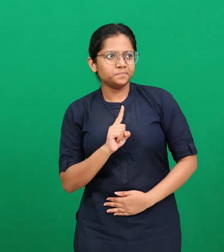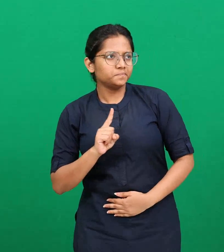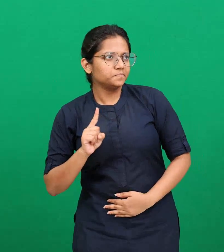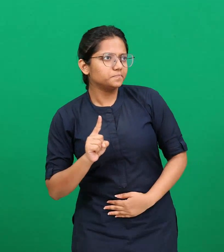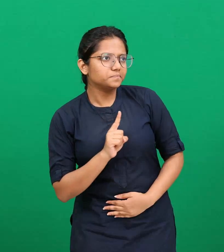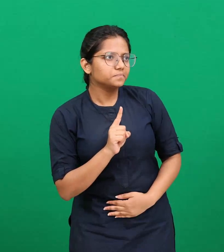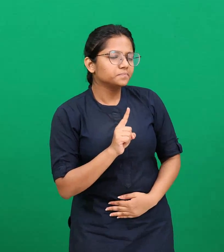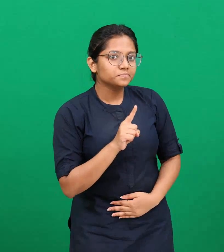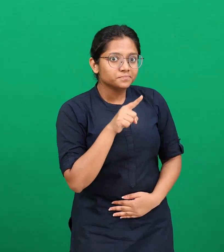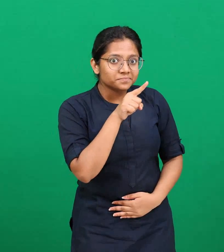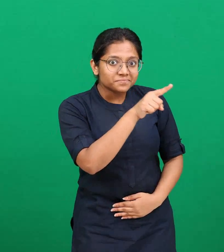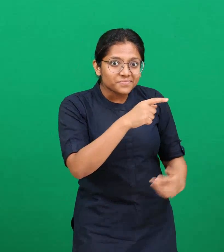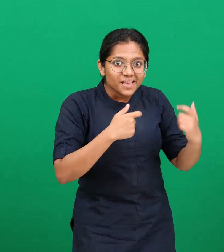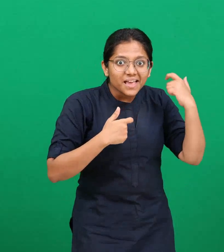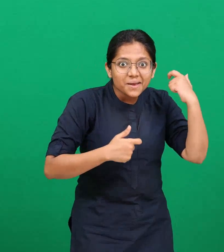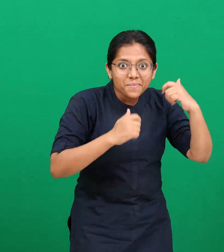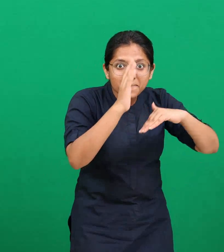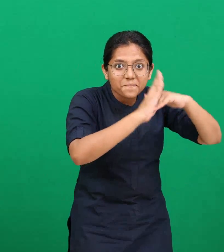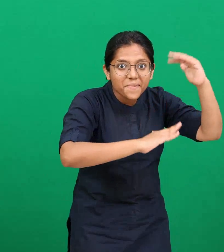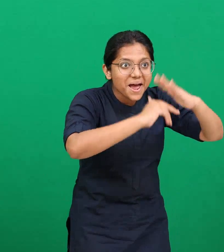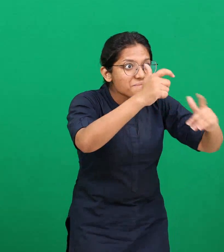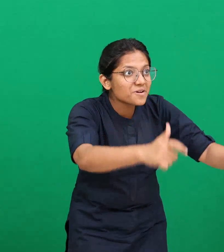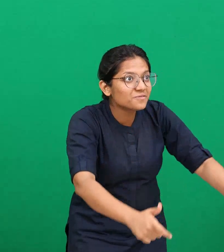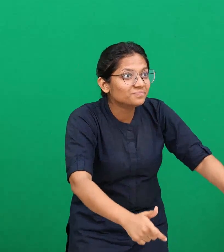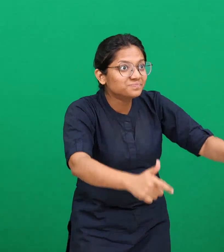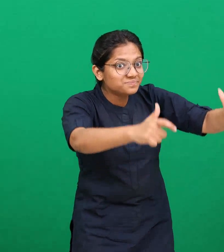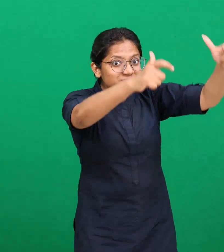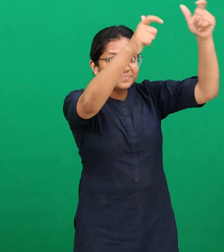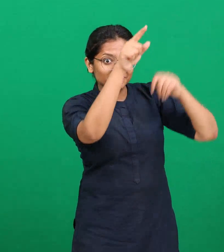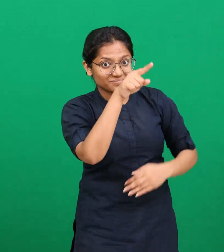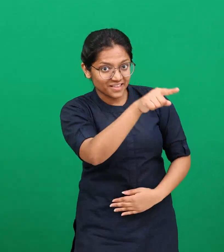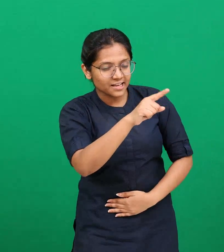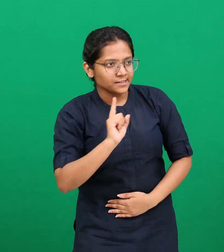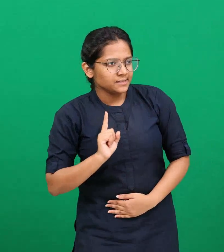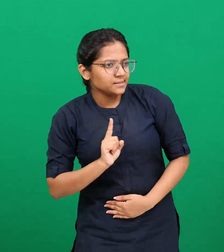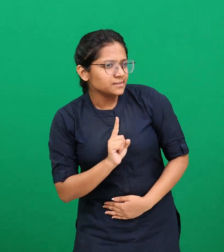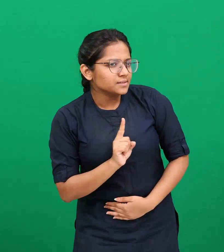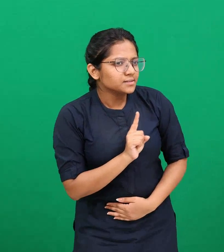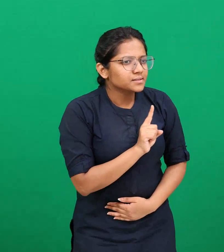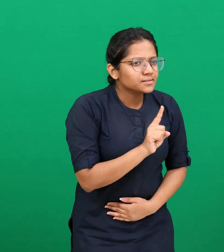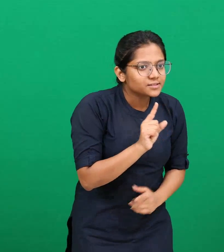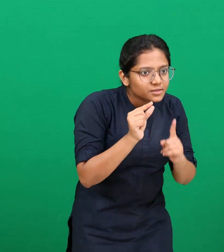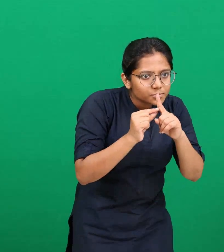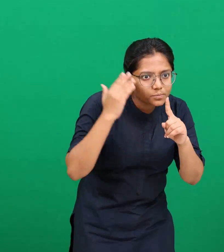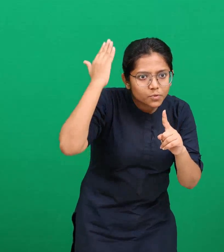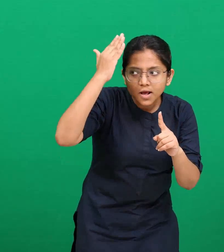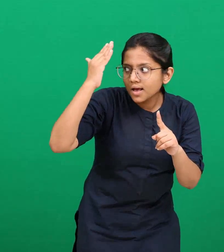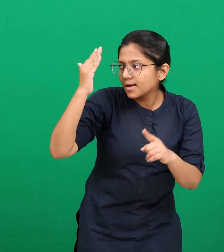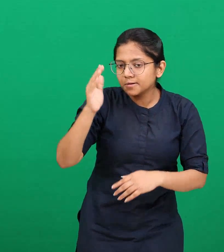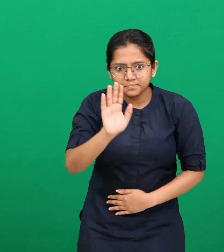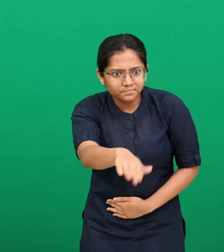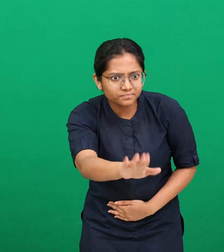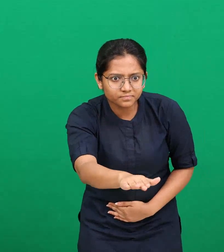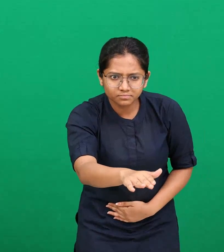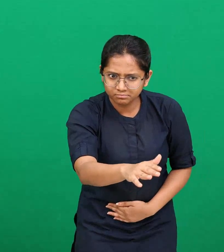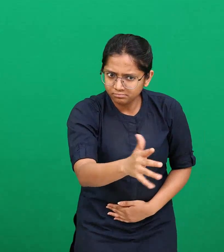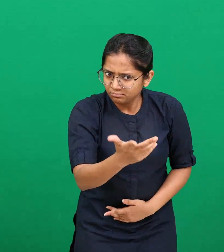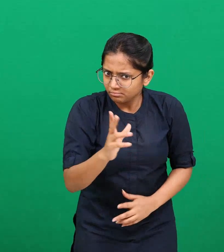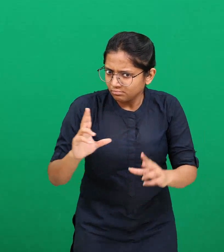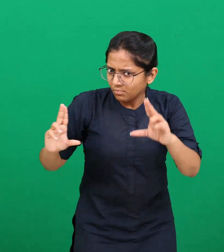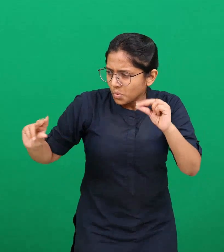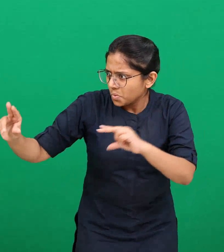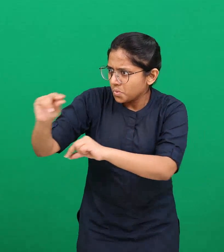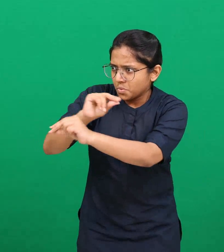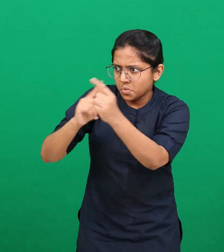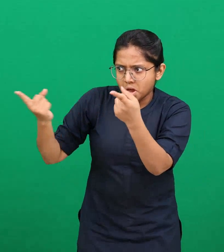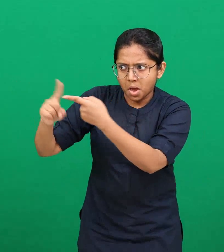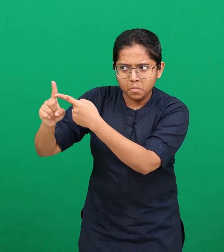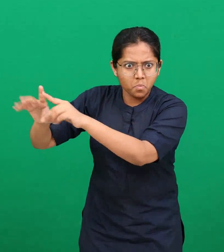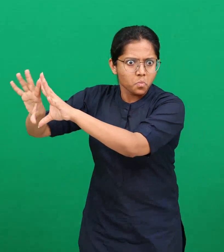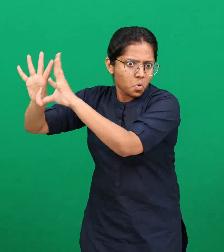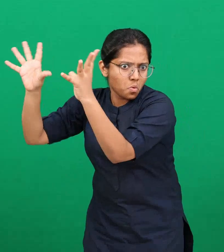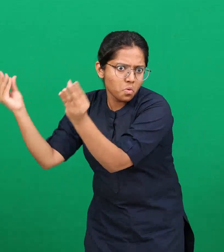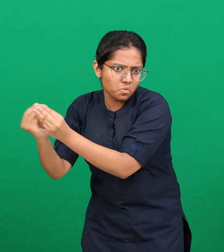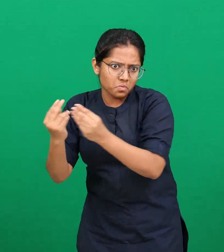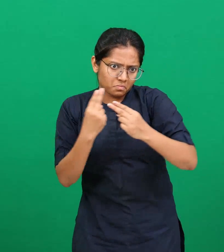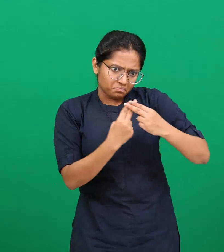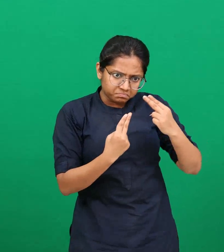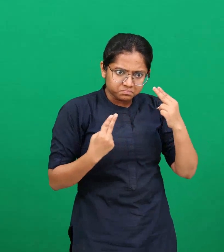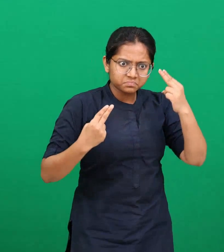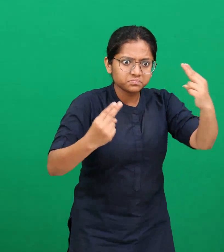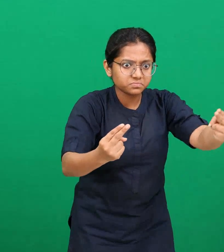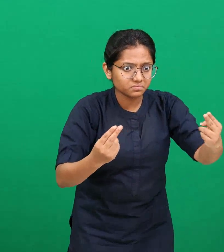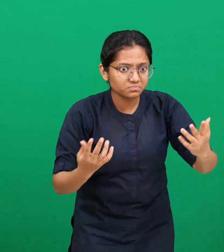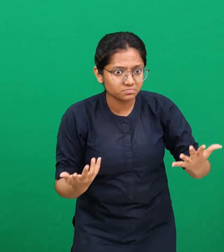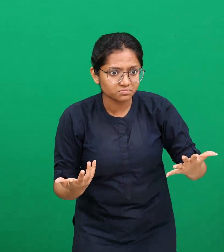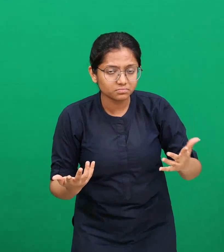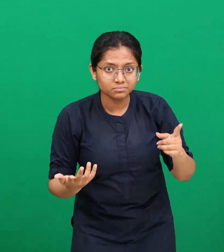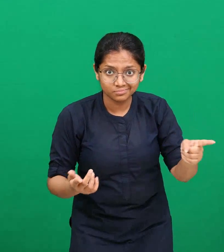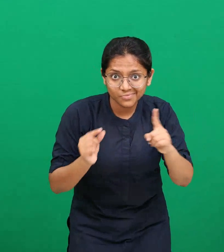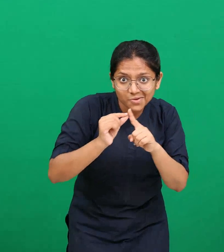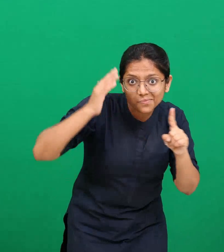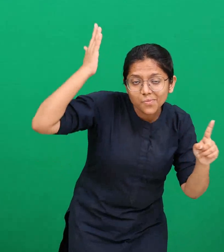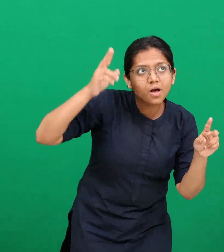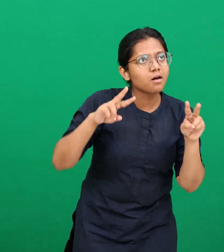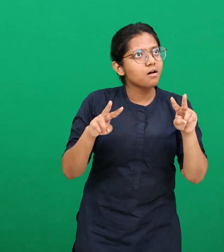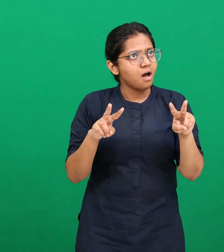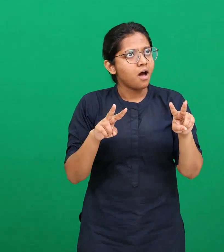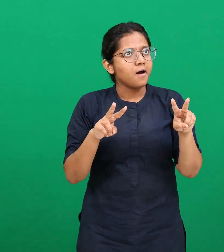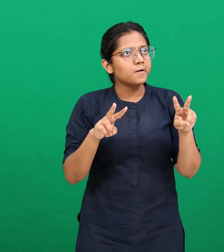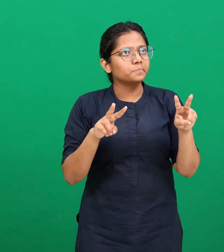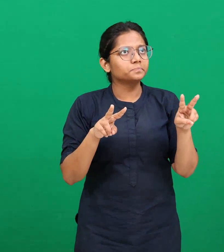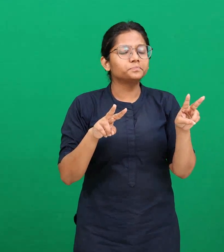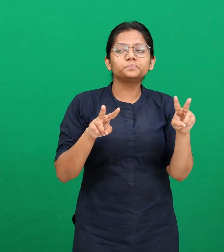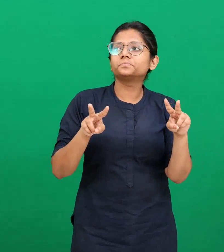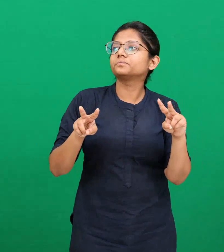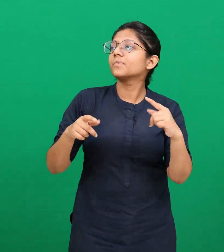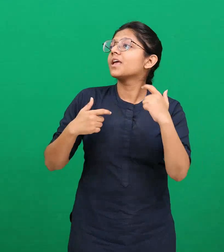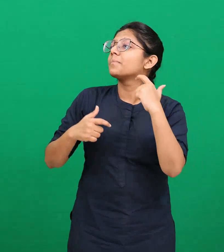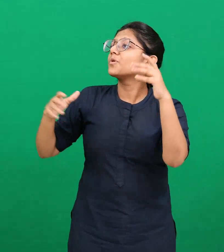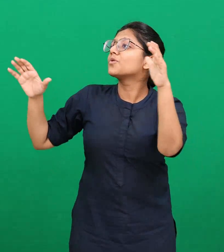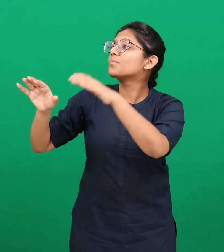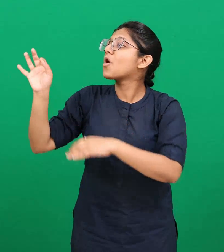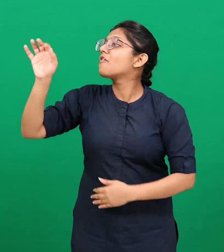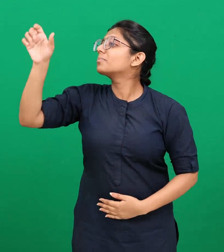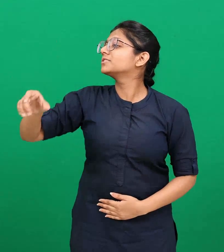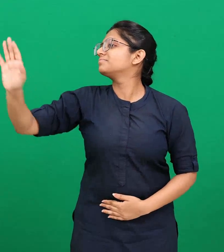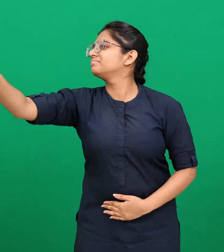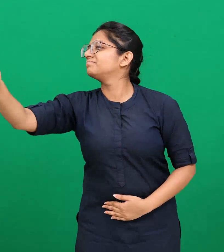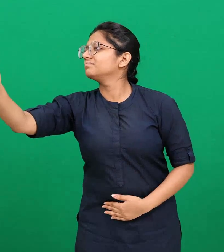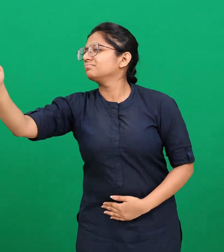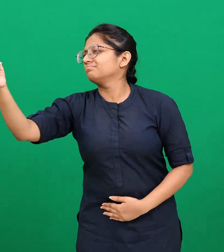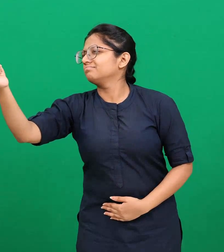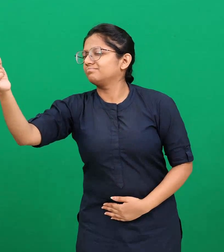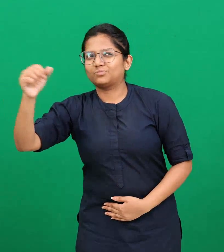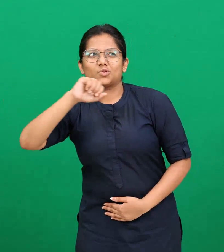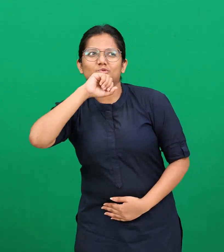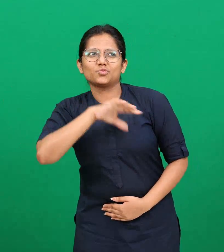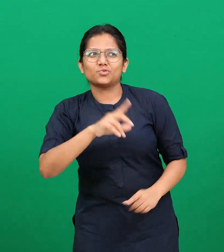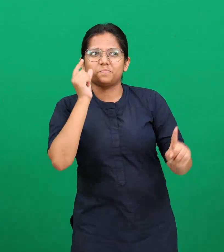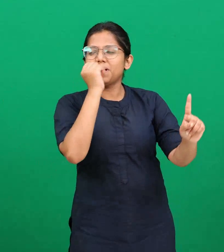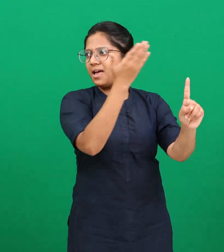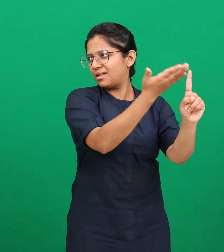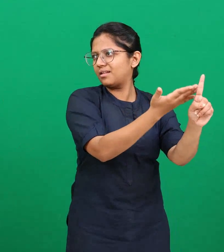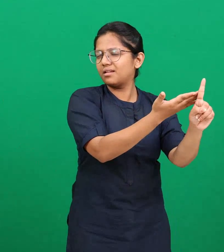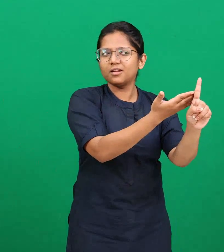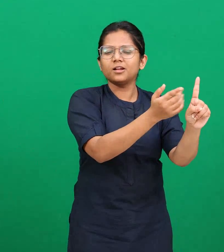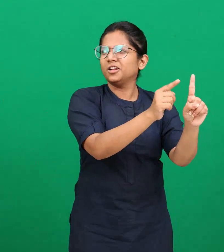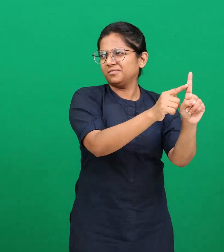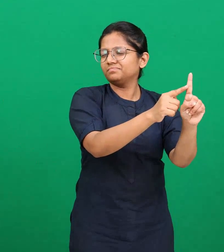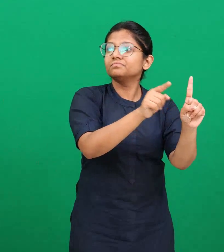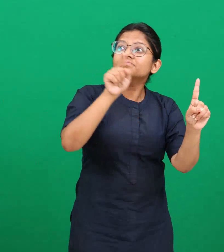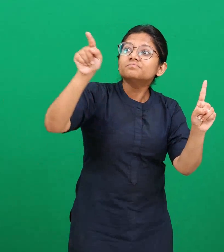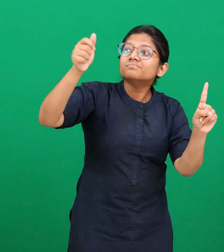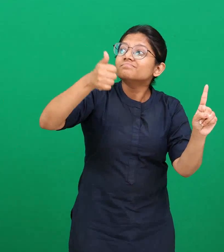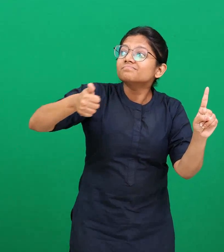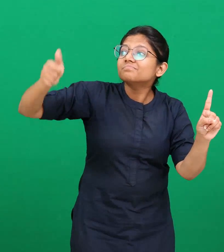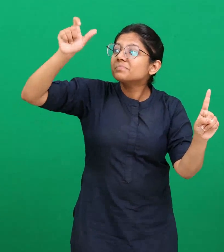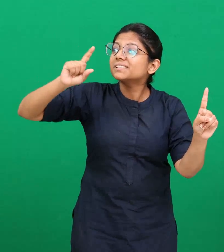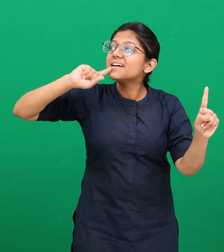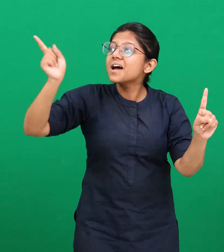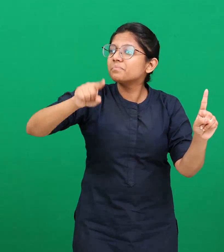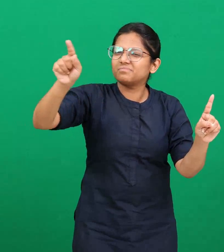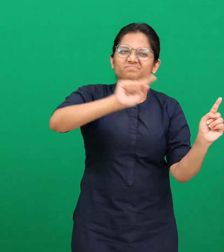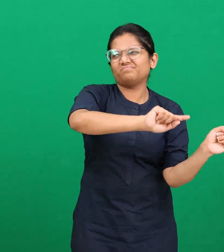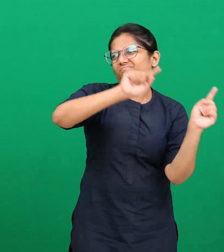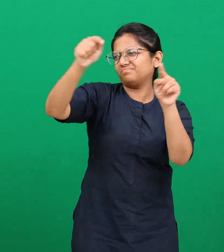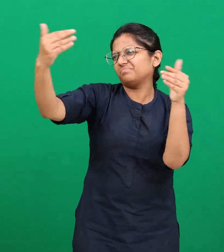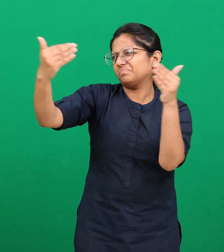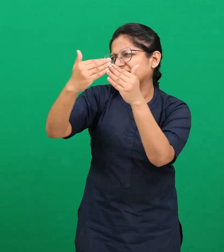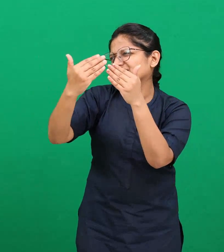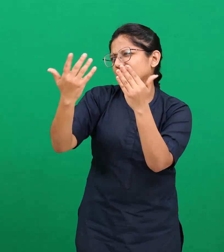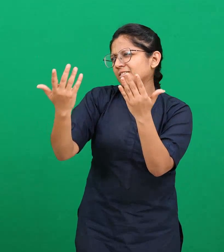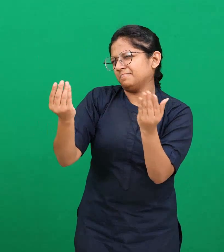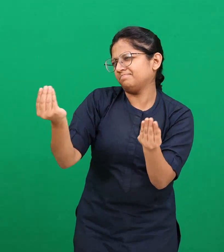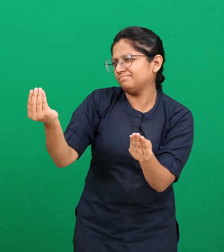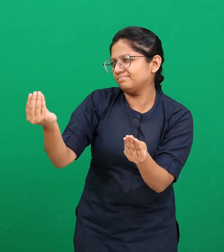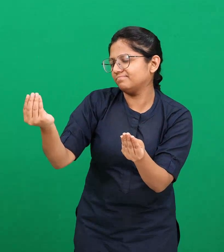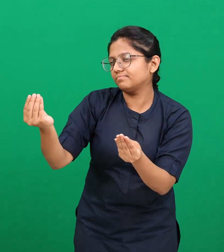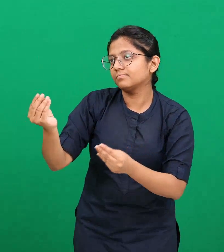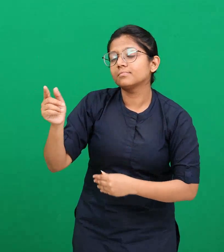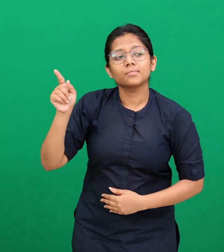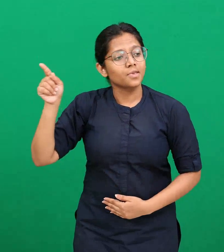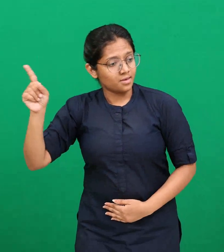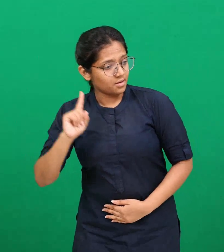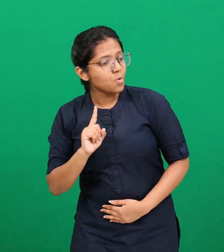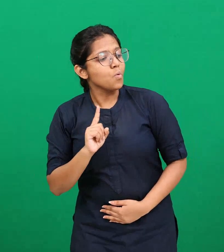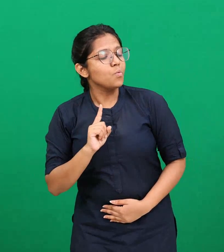Then Paul called one of the centurions and said, "Take this young man to the commander; he has something to tell him."